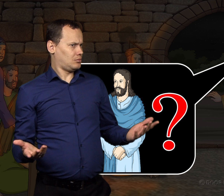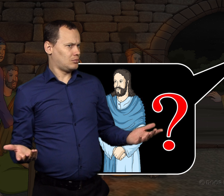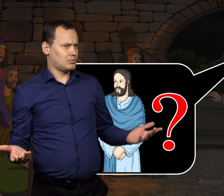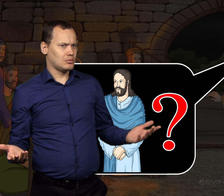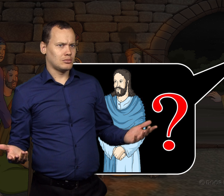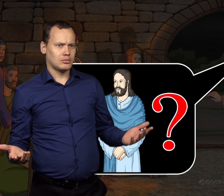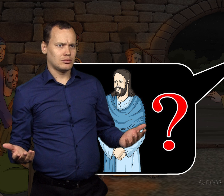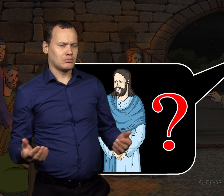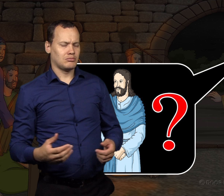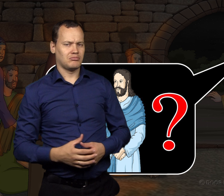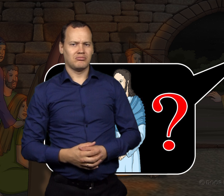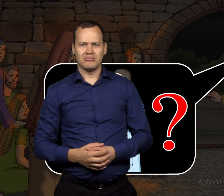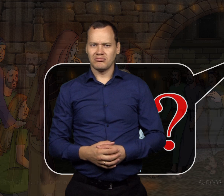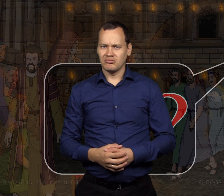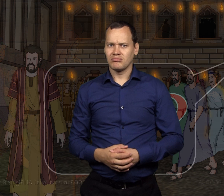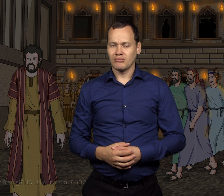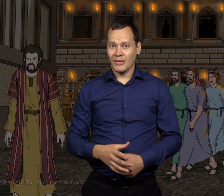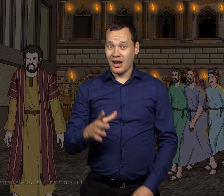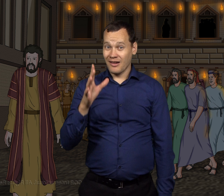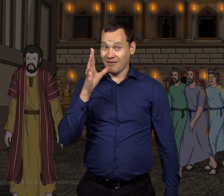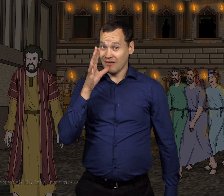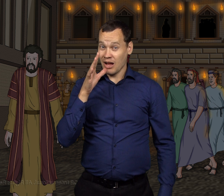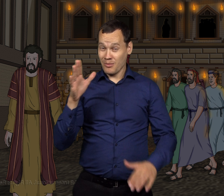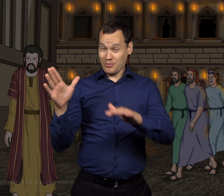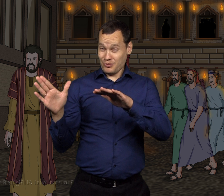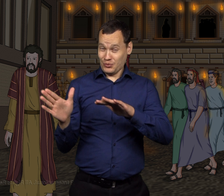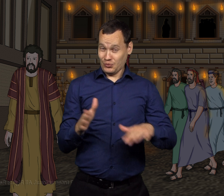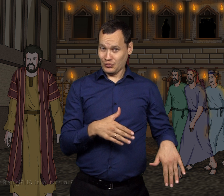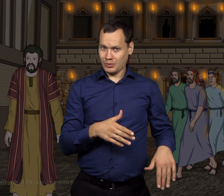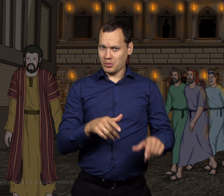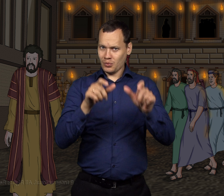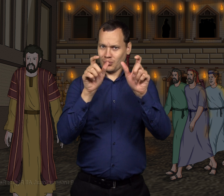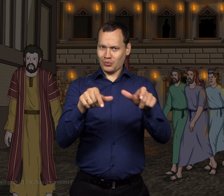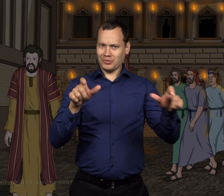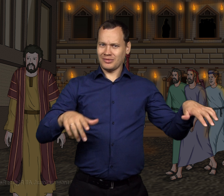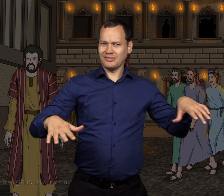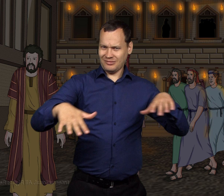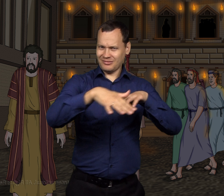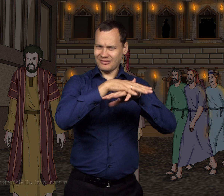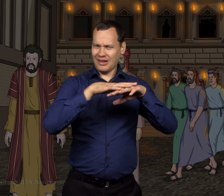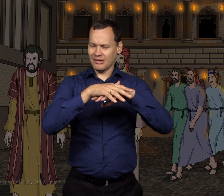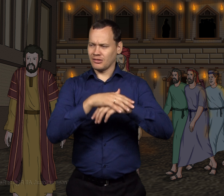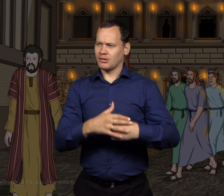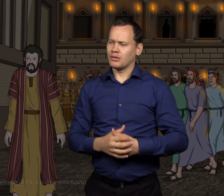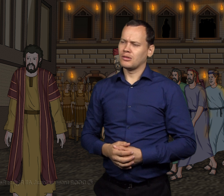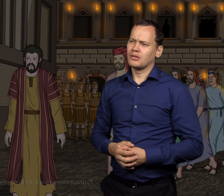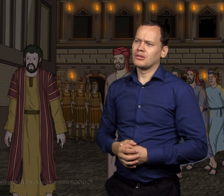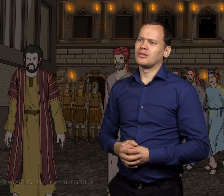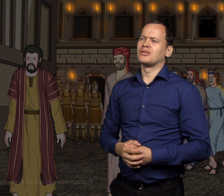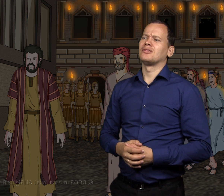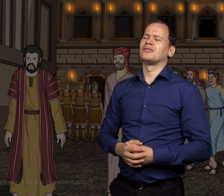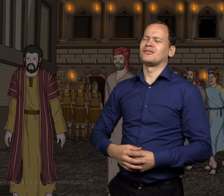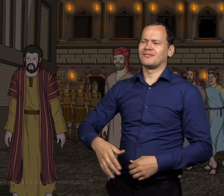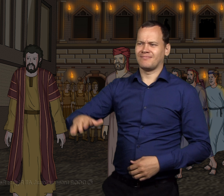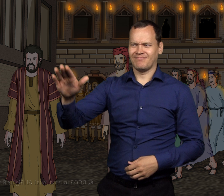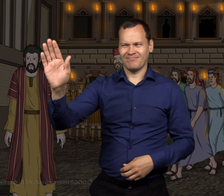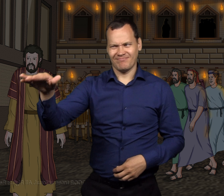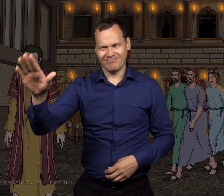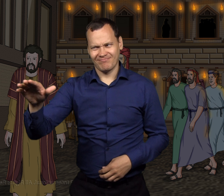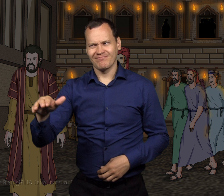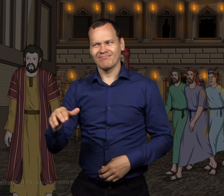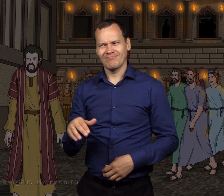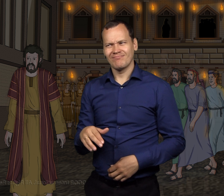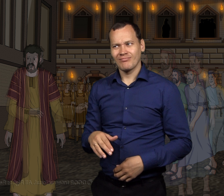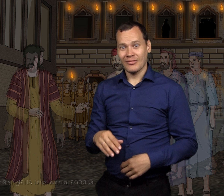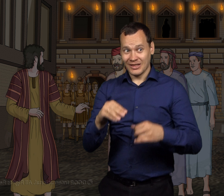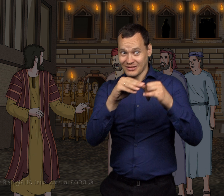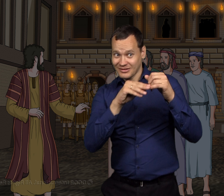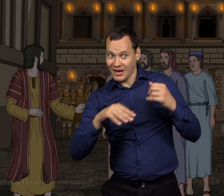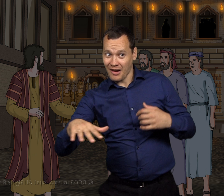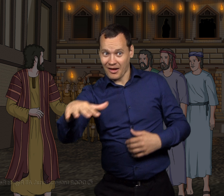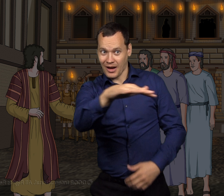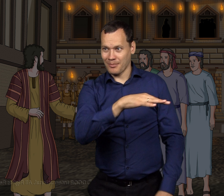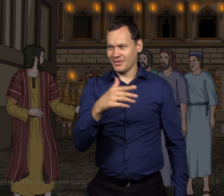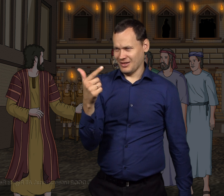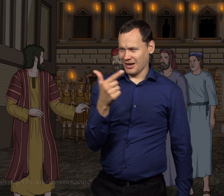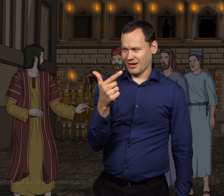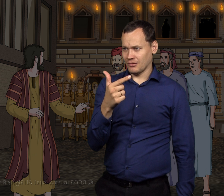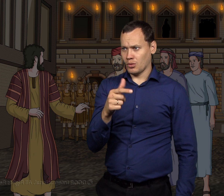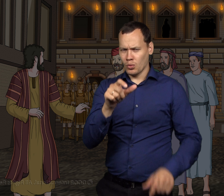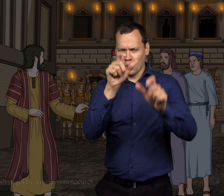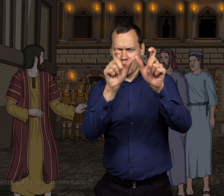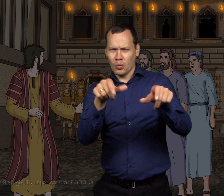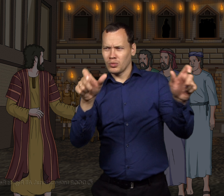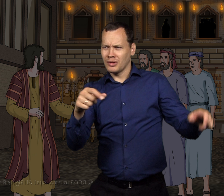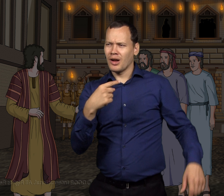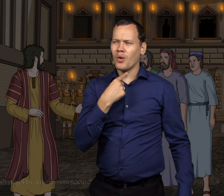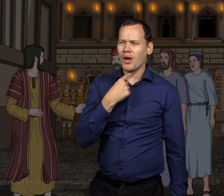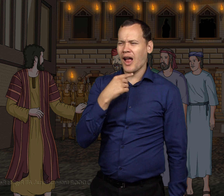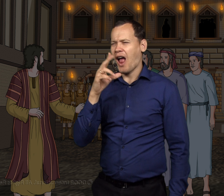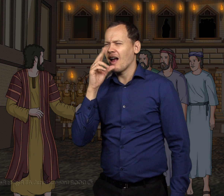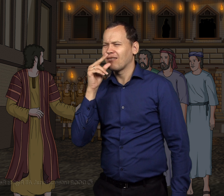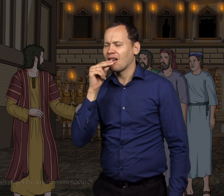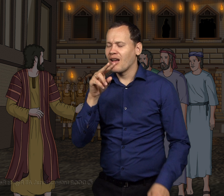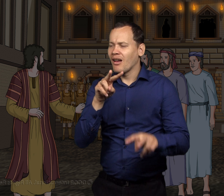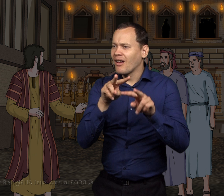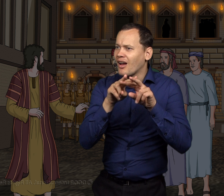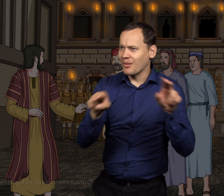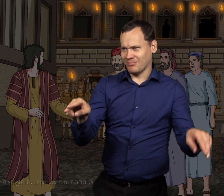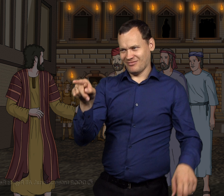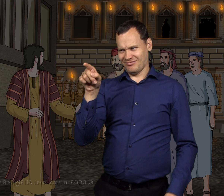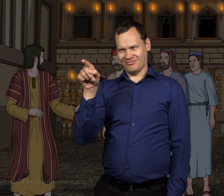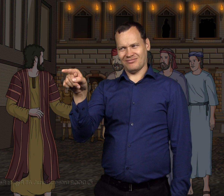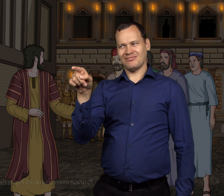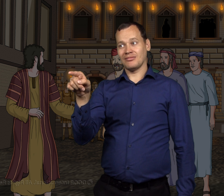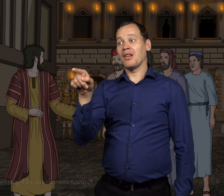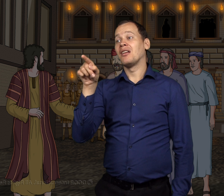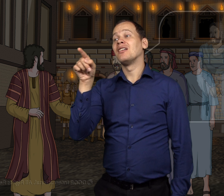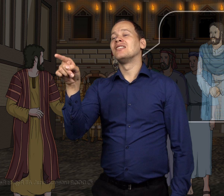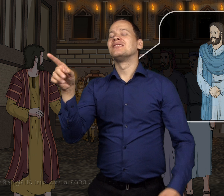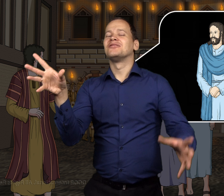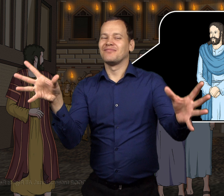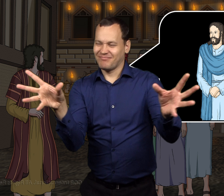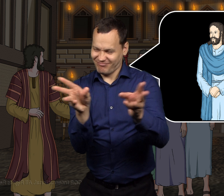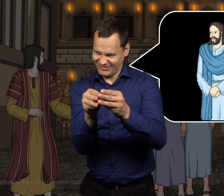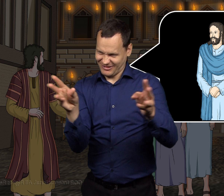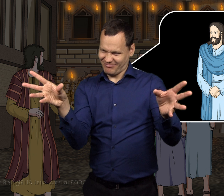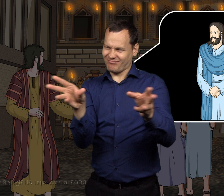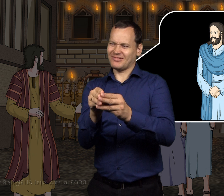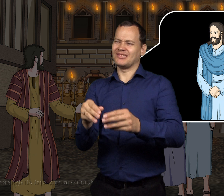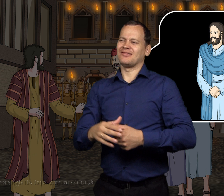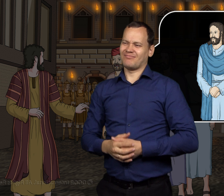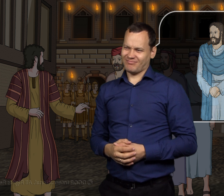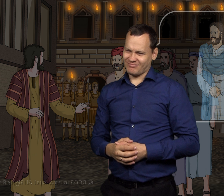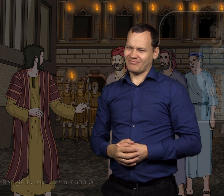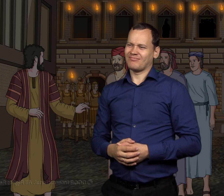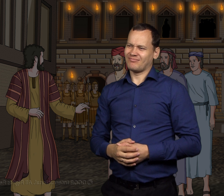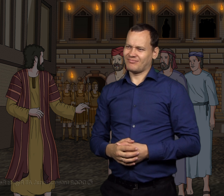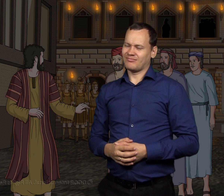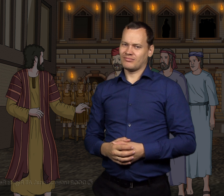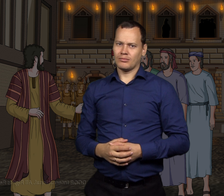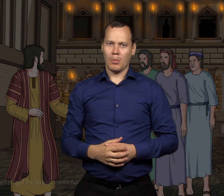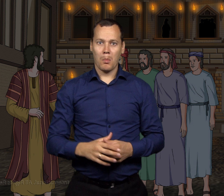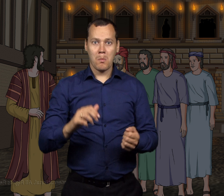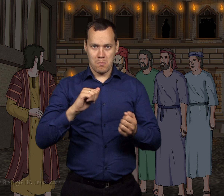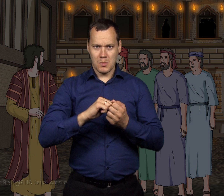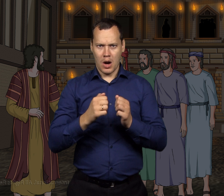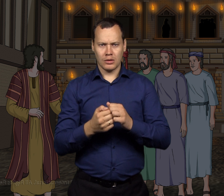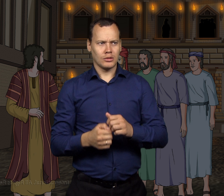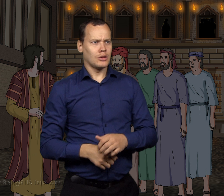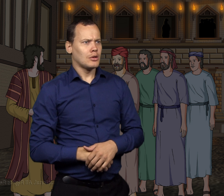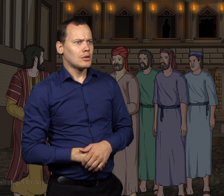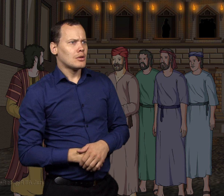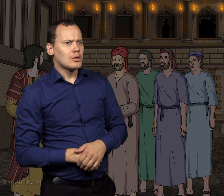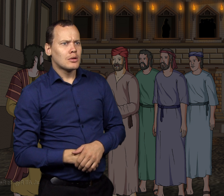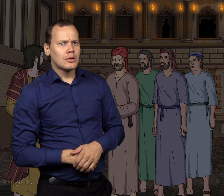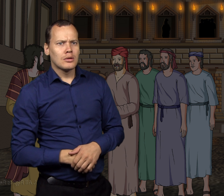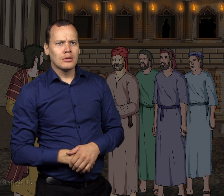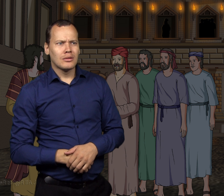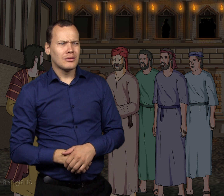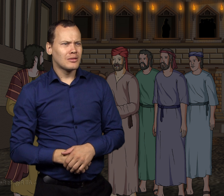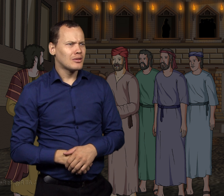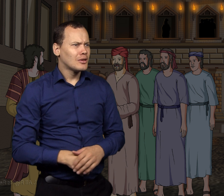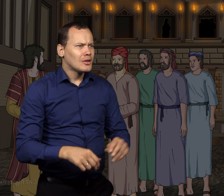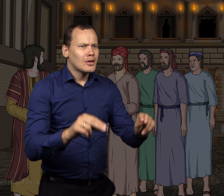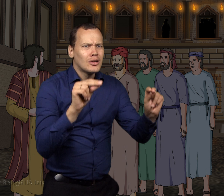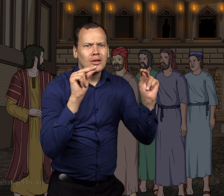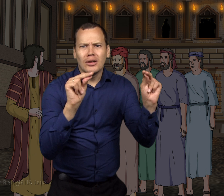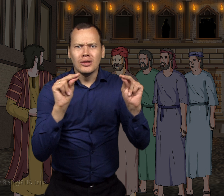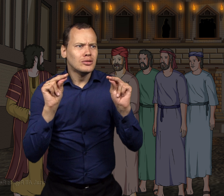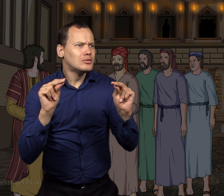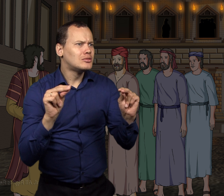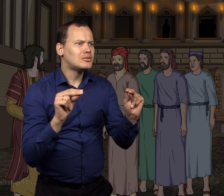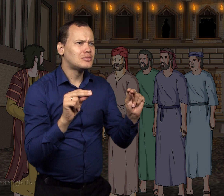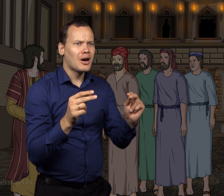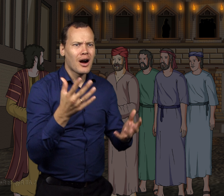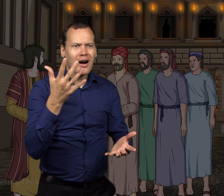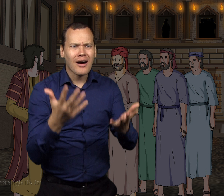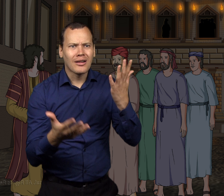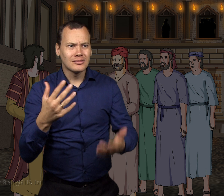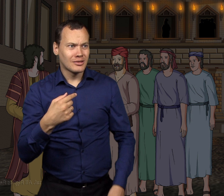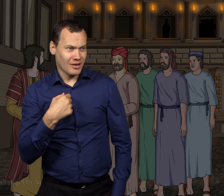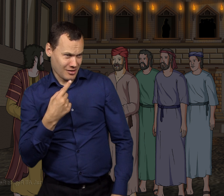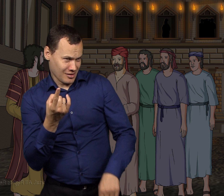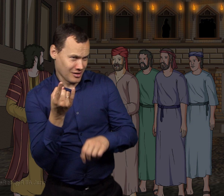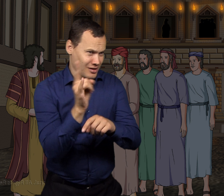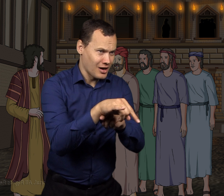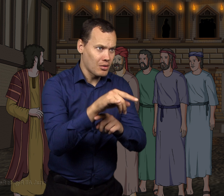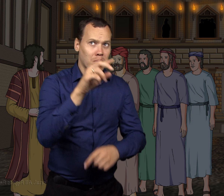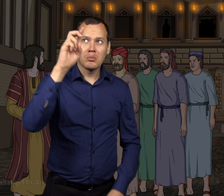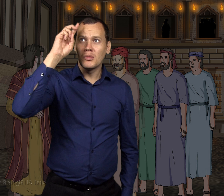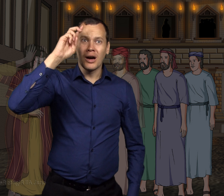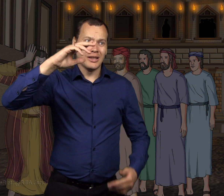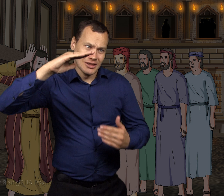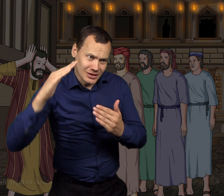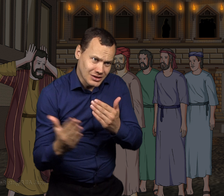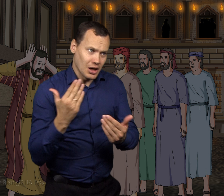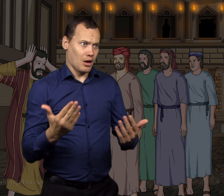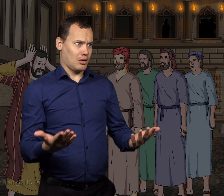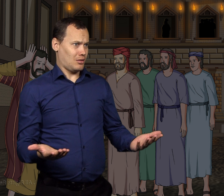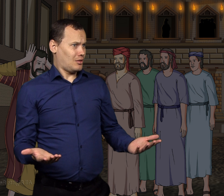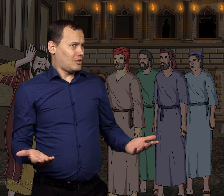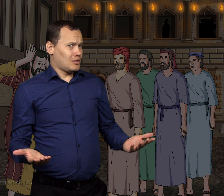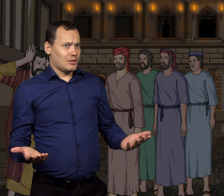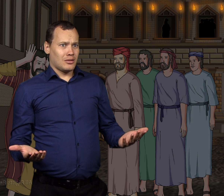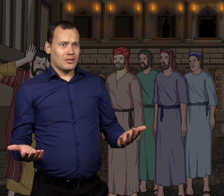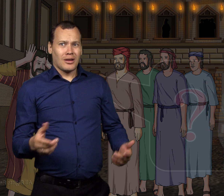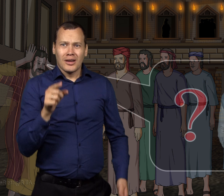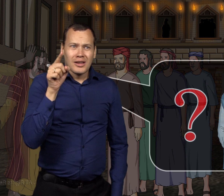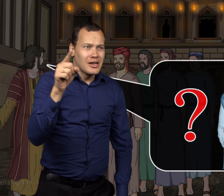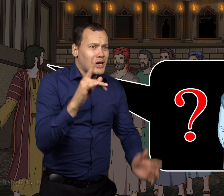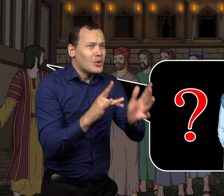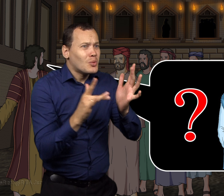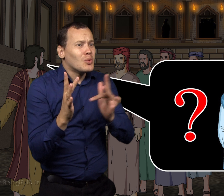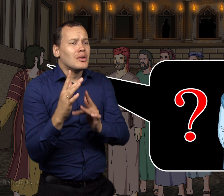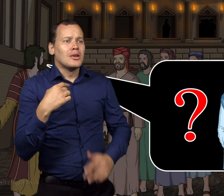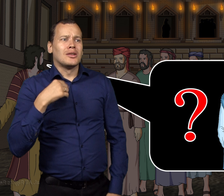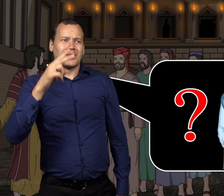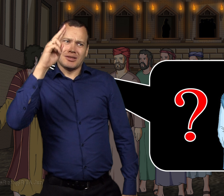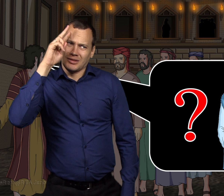After a little while, those standing nearby came up to Peter. “Surely you are one of them,” they said, “for your accent gives you away.”